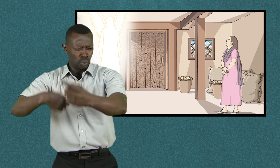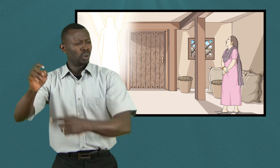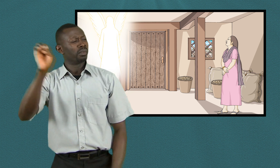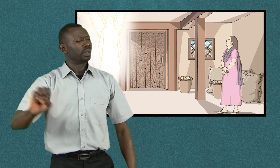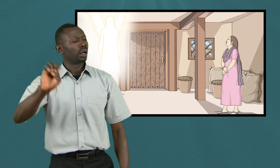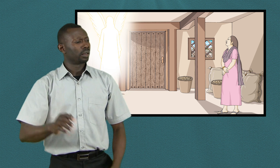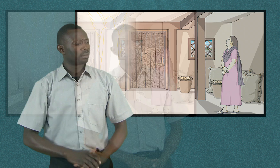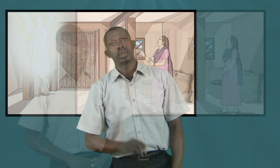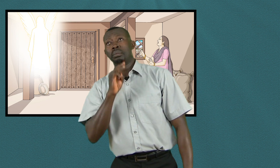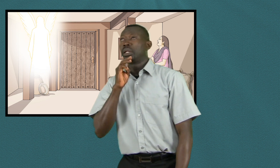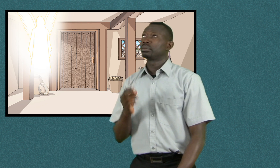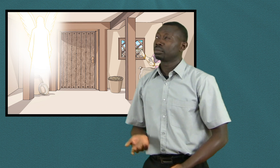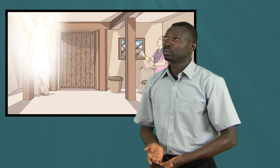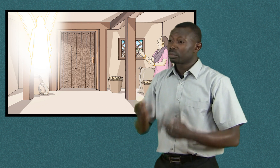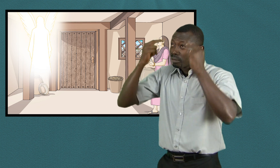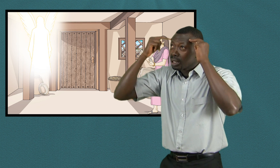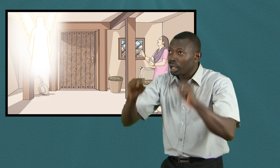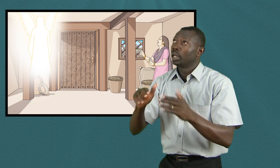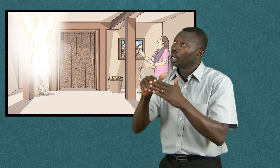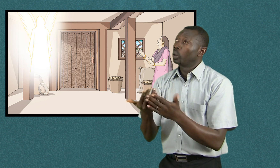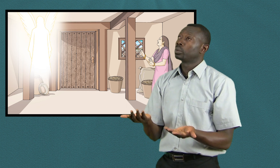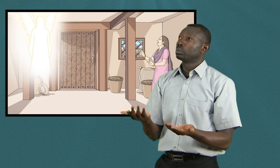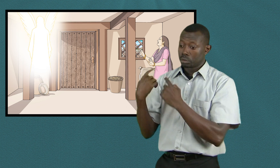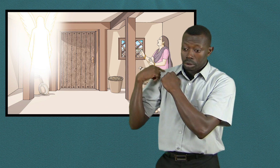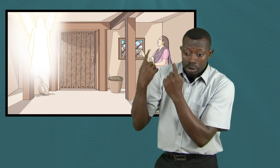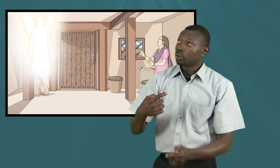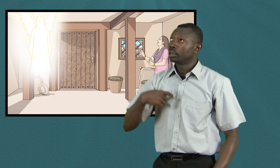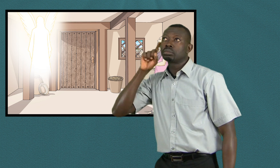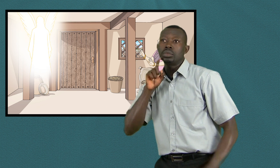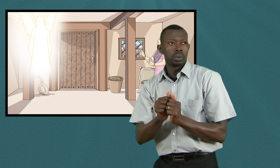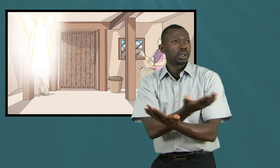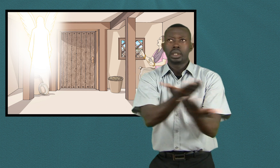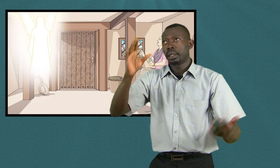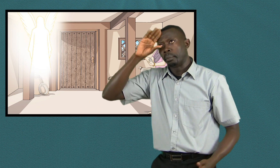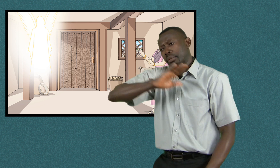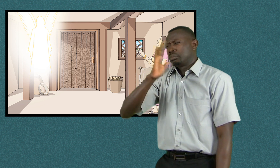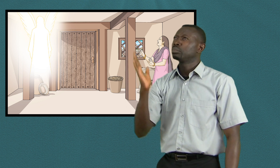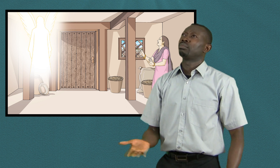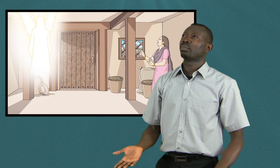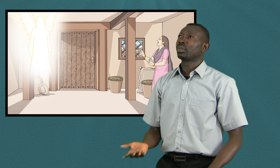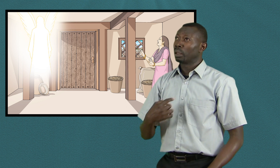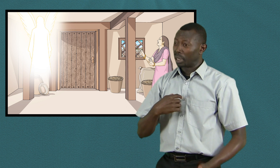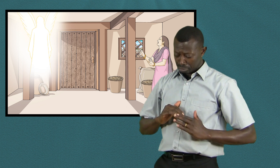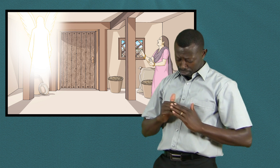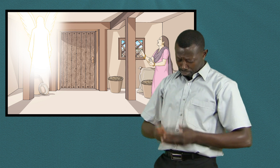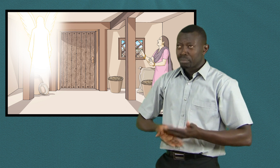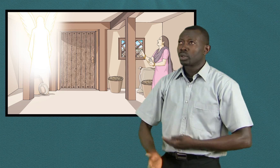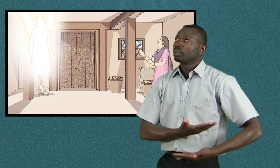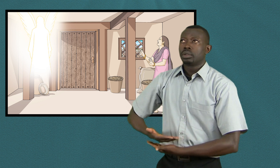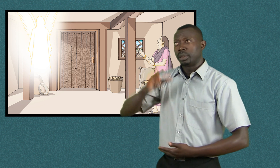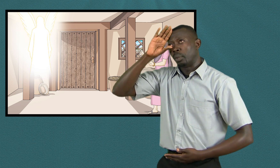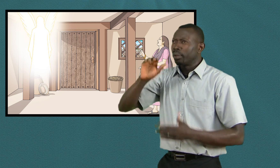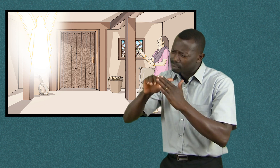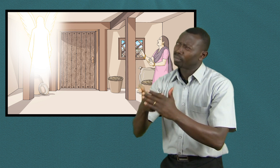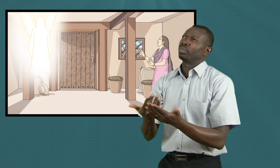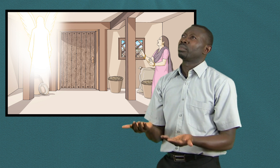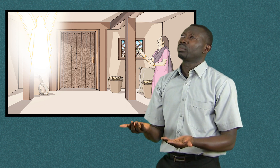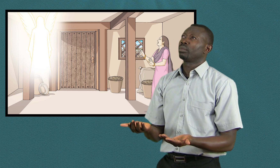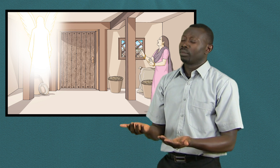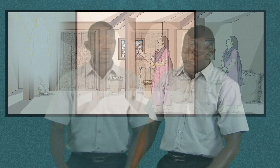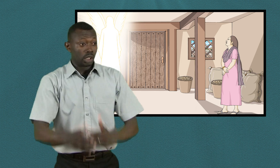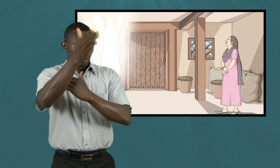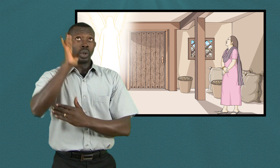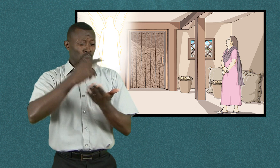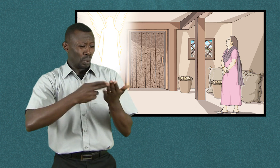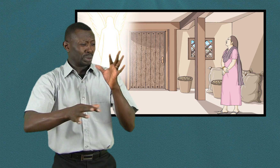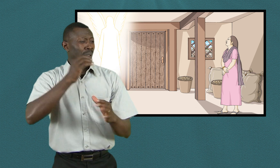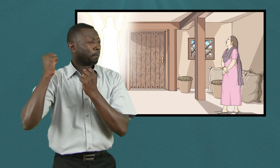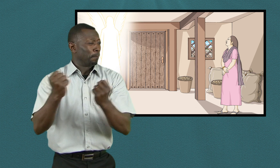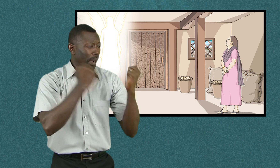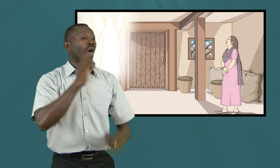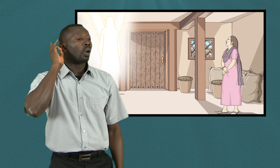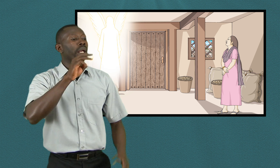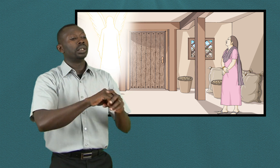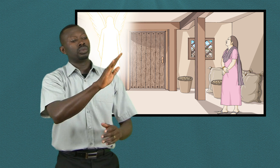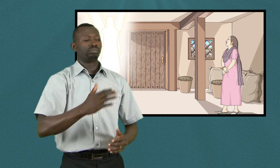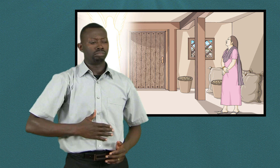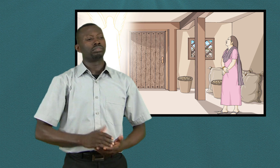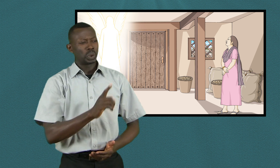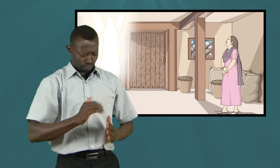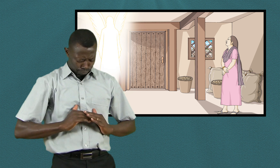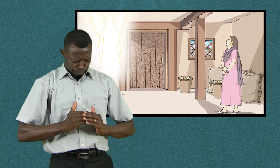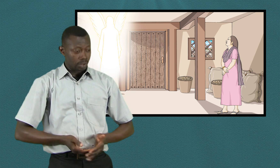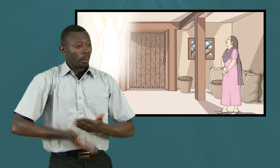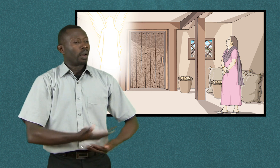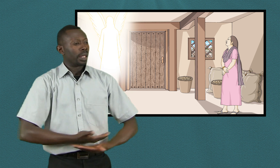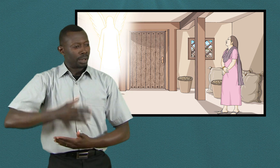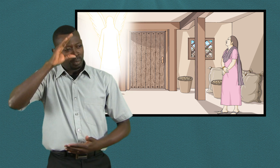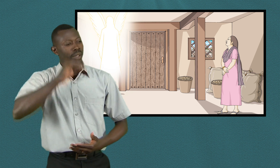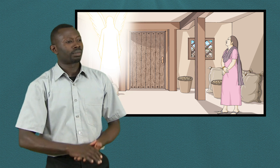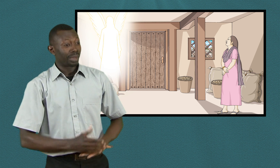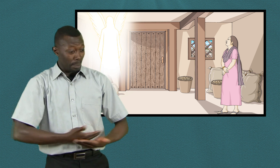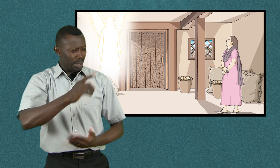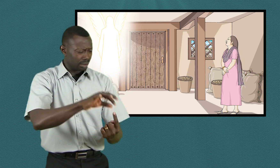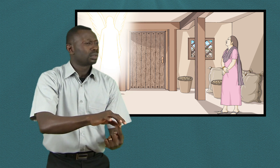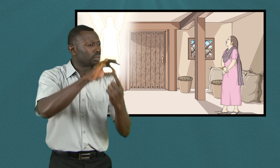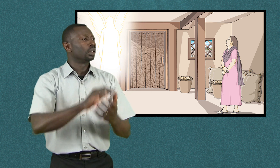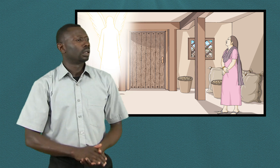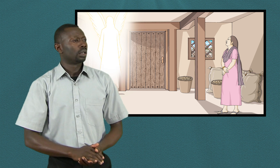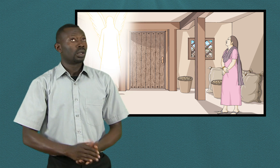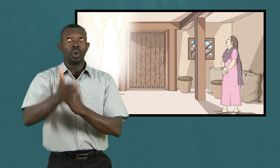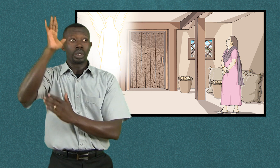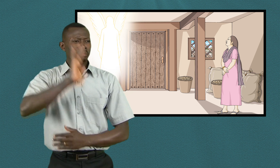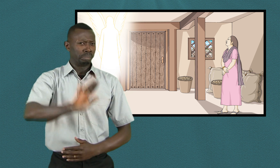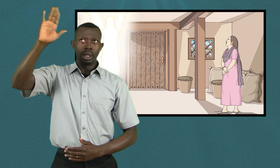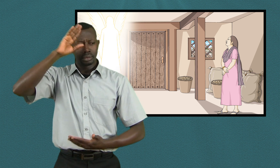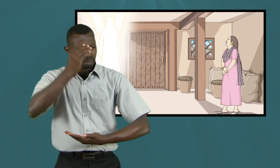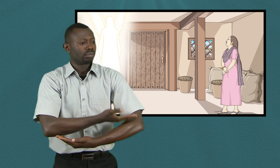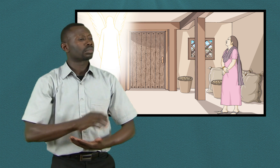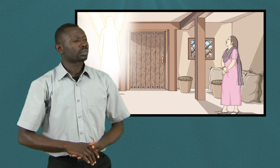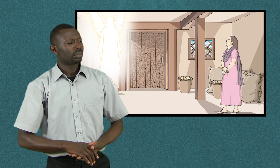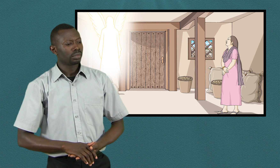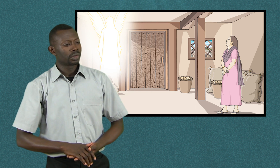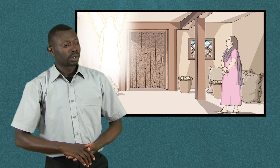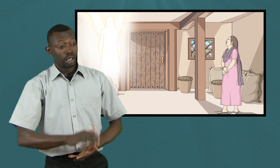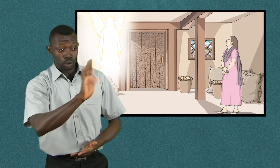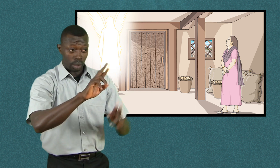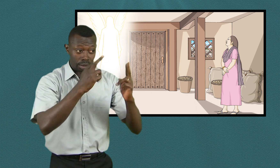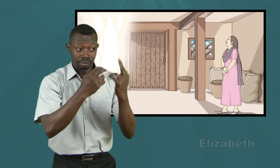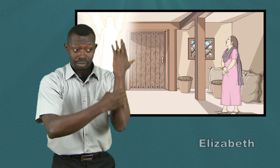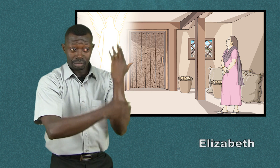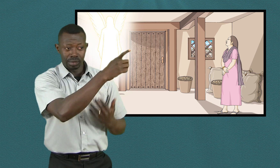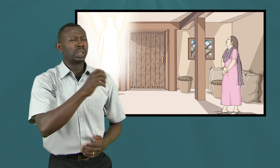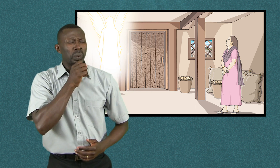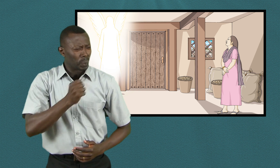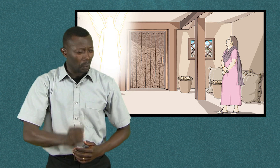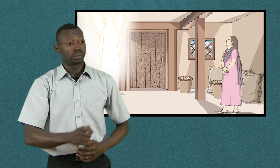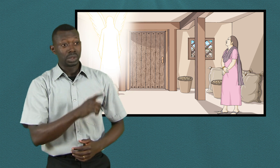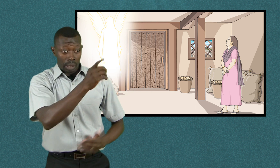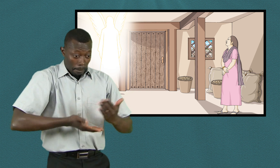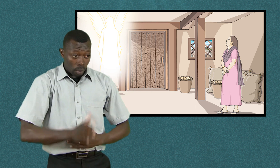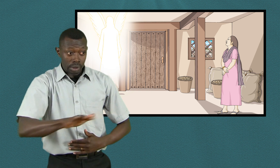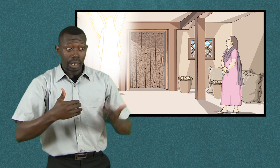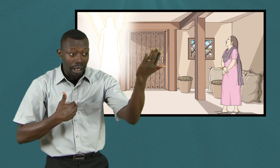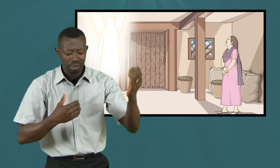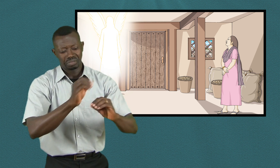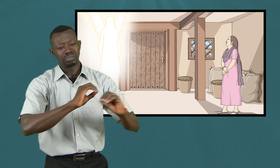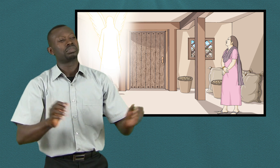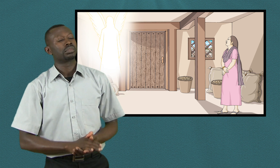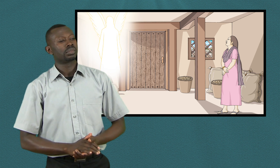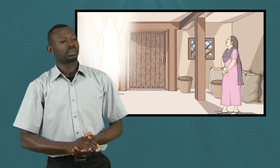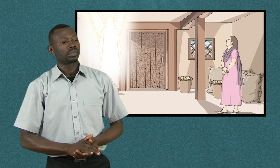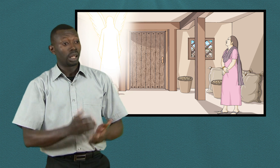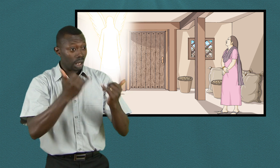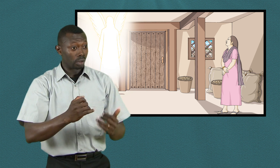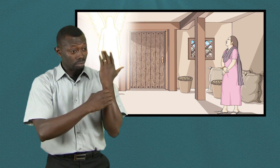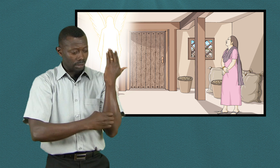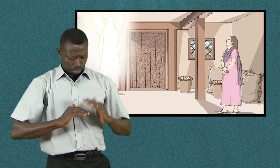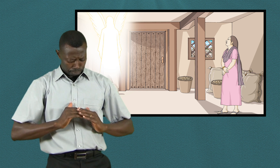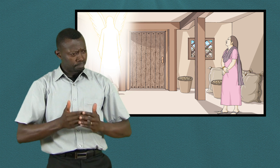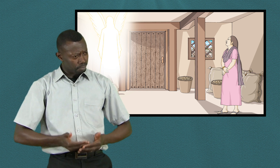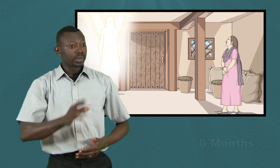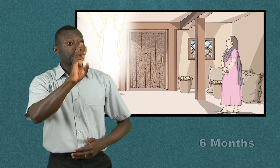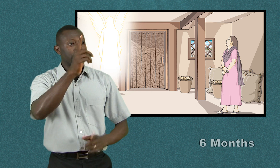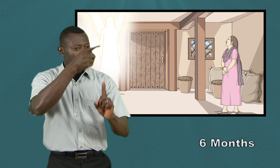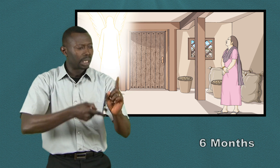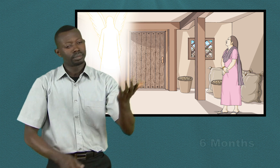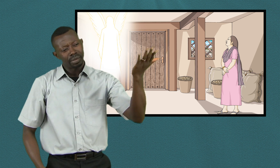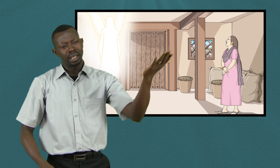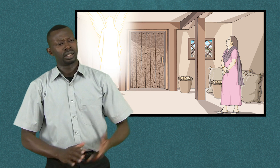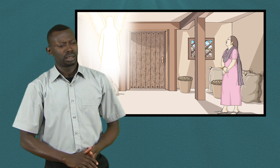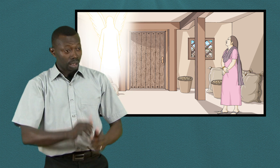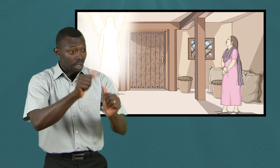“How can this be,” Mary asked the angel, “since I am a virgin?” The angel replied, “The Holy Spirit will come upon you, and the power of the Most High will overshadow you. So the Holy One to be born will be called the Son of God. Look, even Elizabeth your relative has conceived a son in her old age, and she who was called barren is in her sixth month.